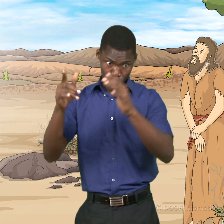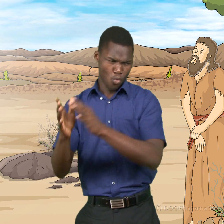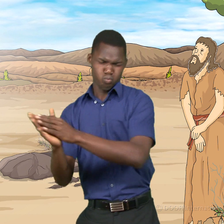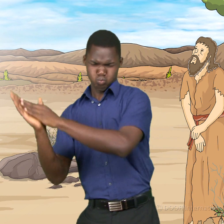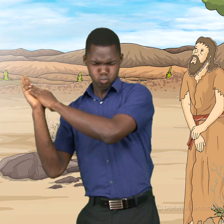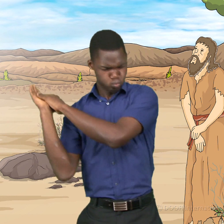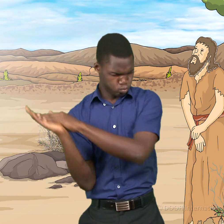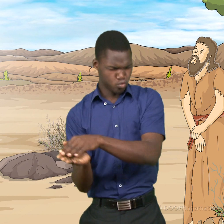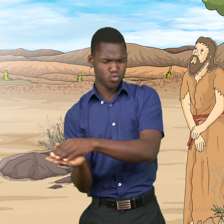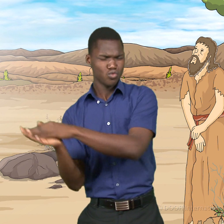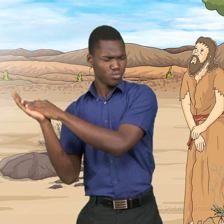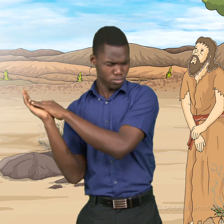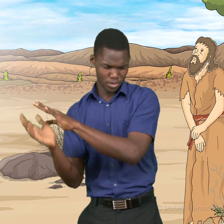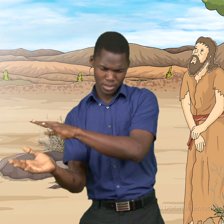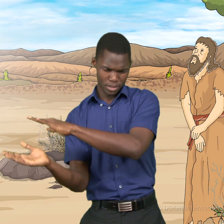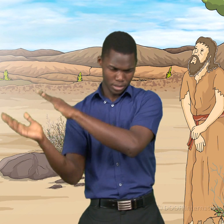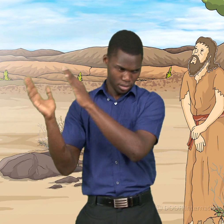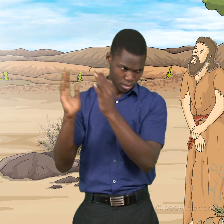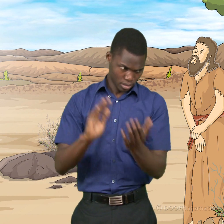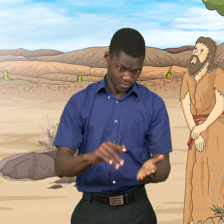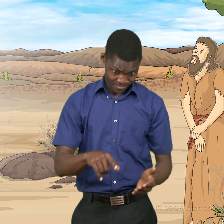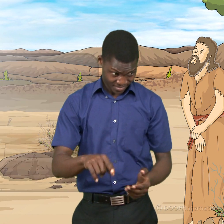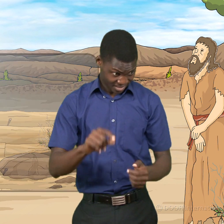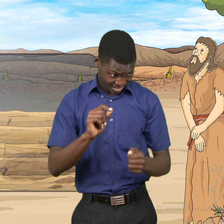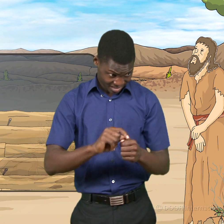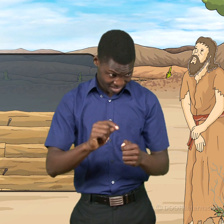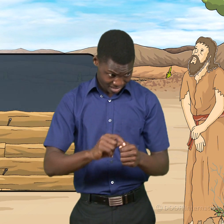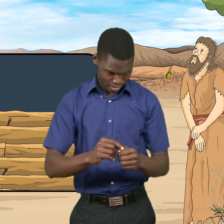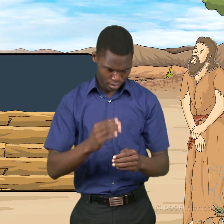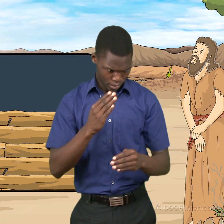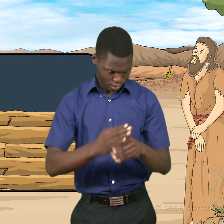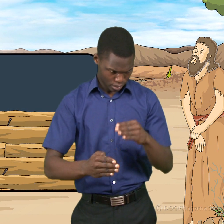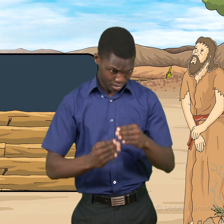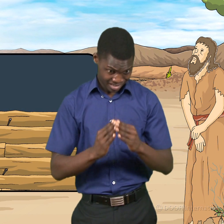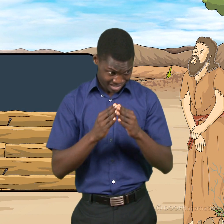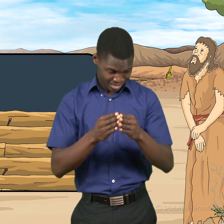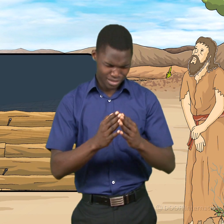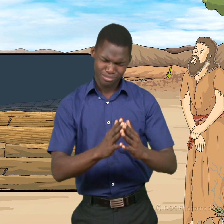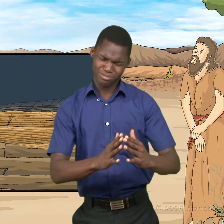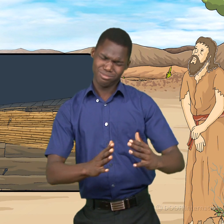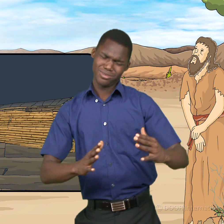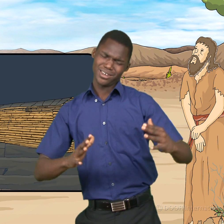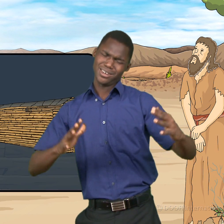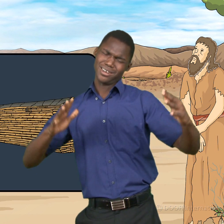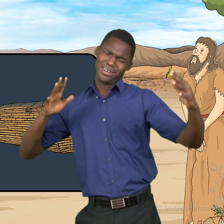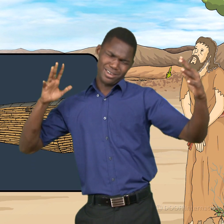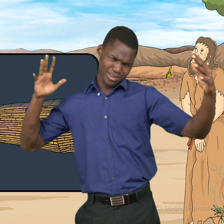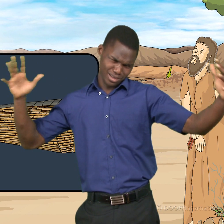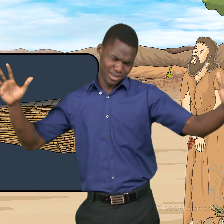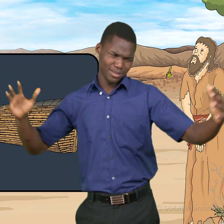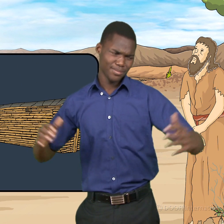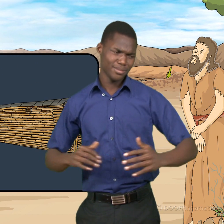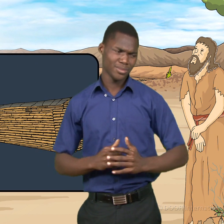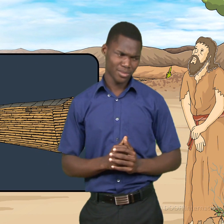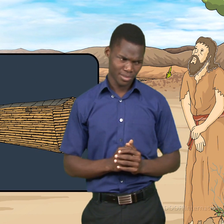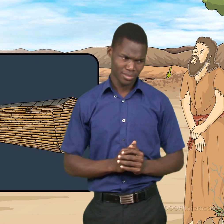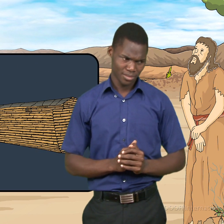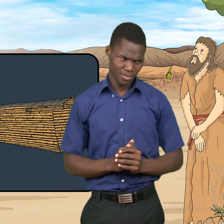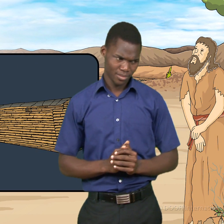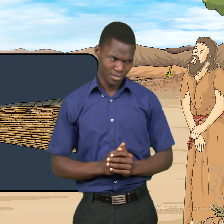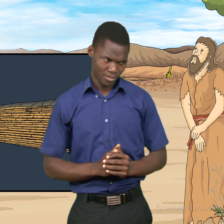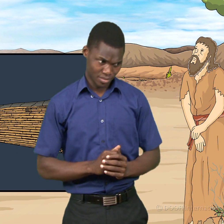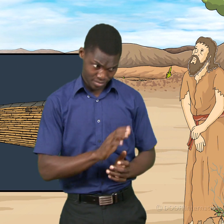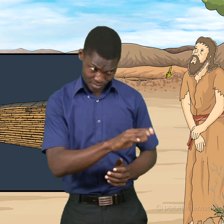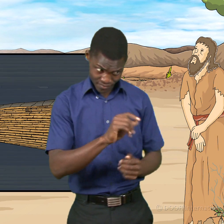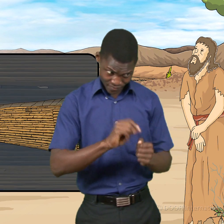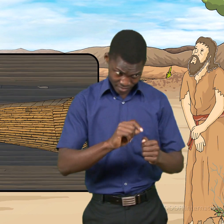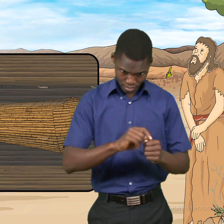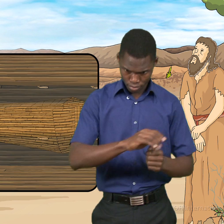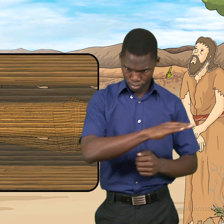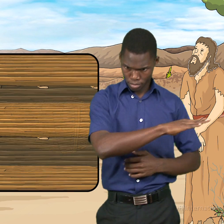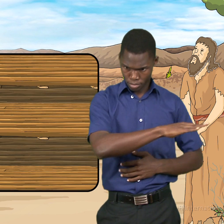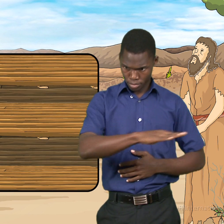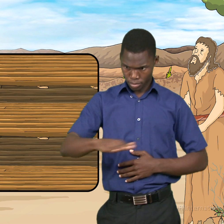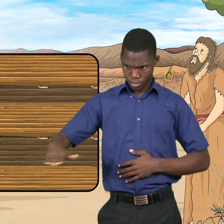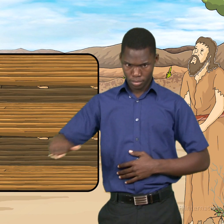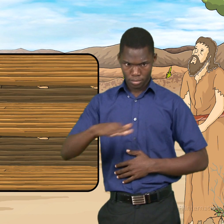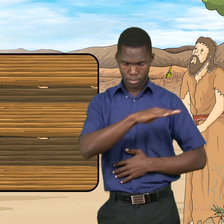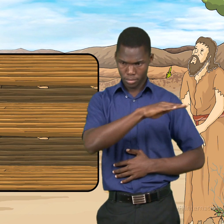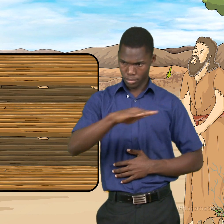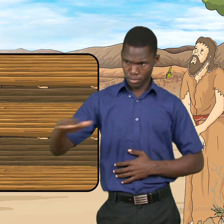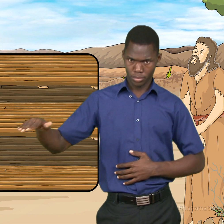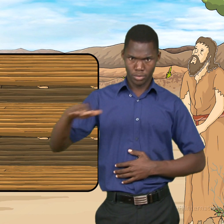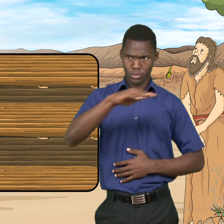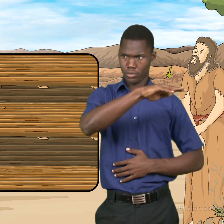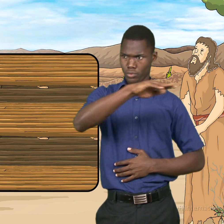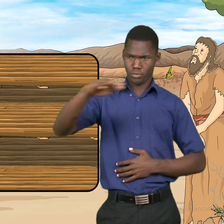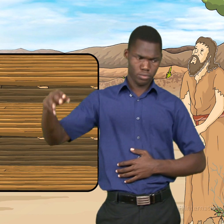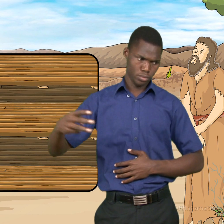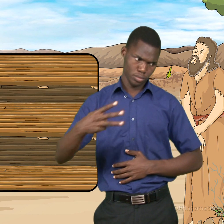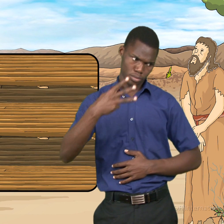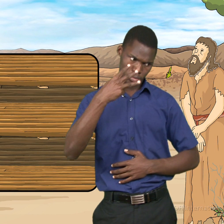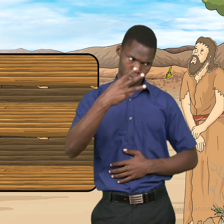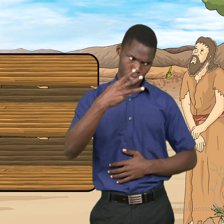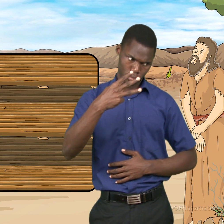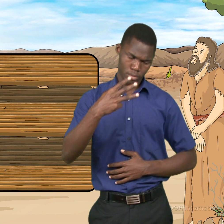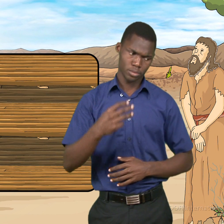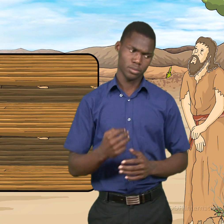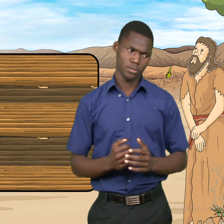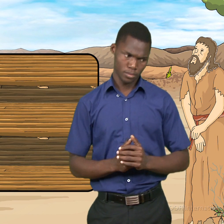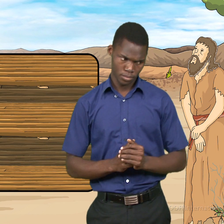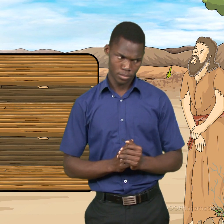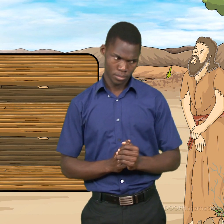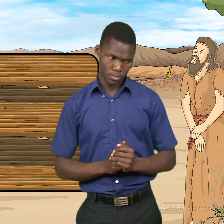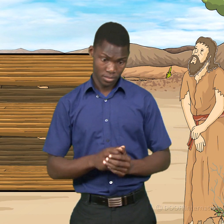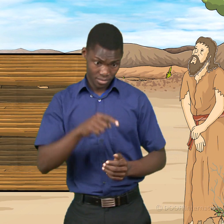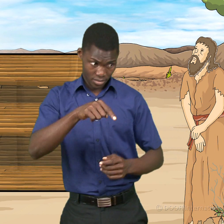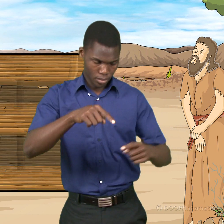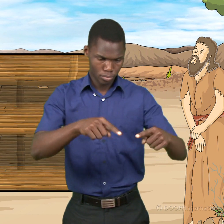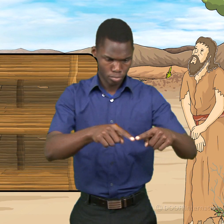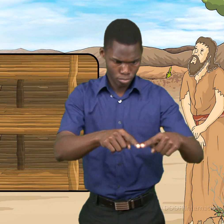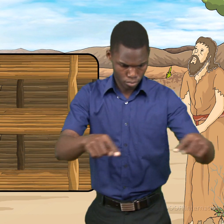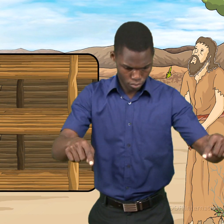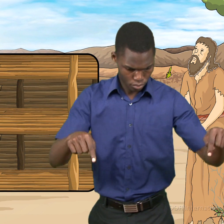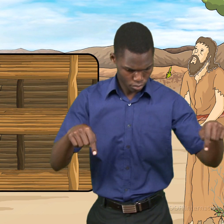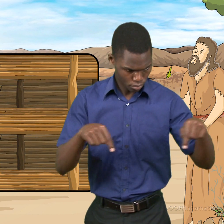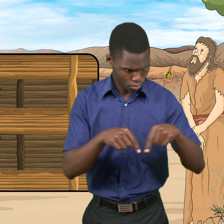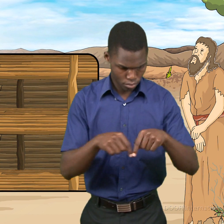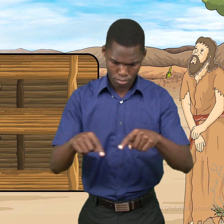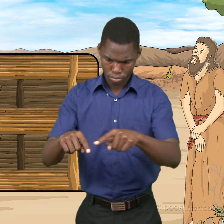Make for yourself an ark of gopher wood;